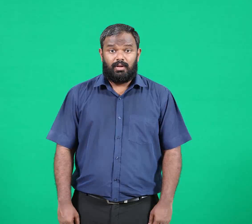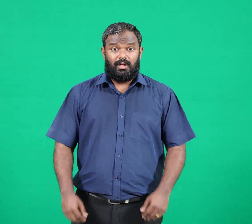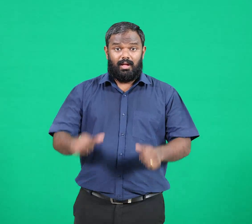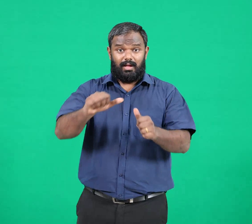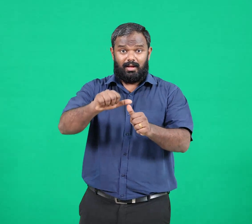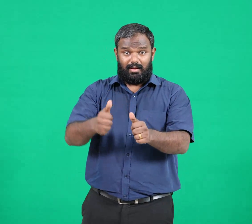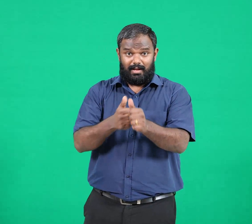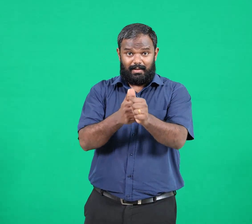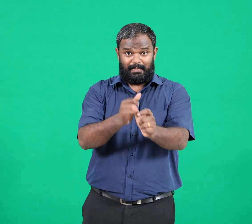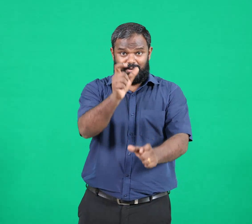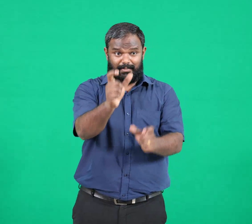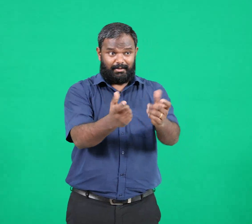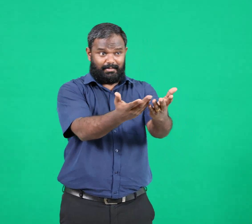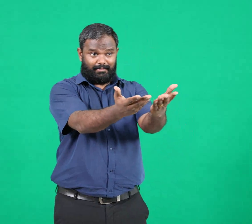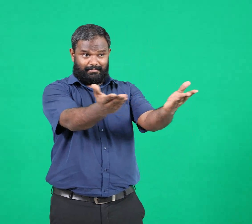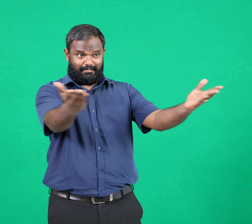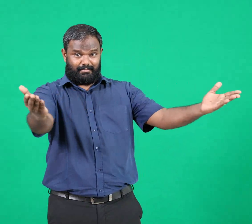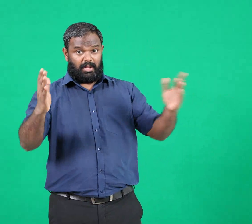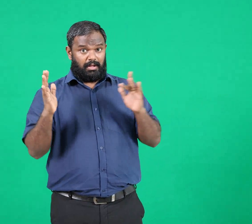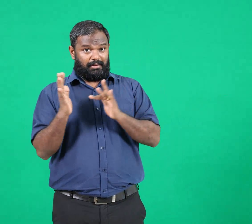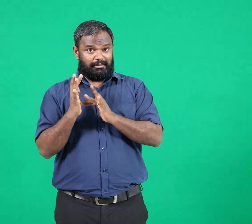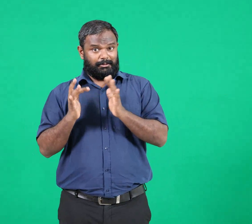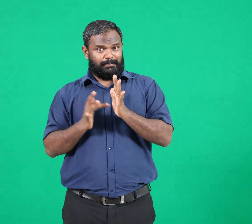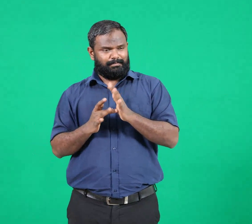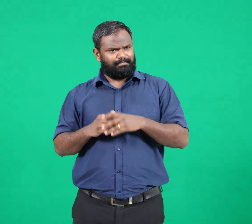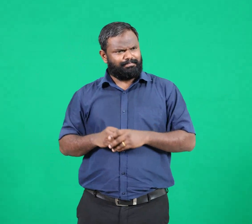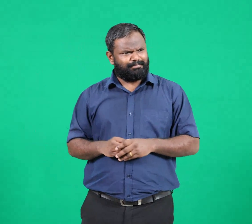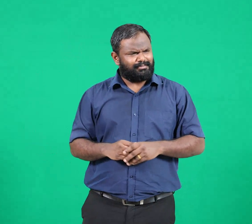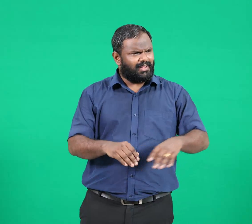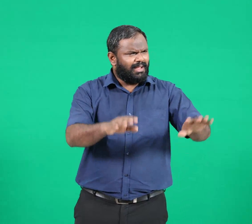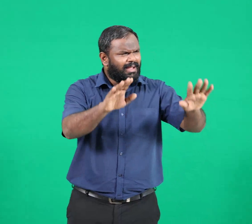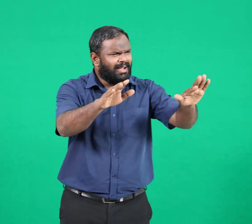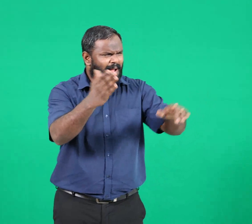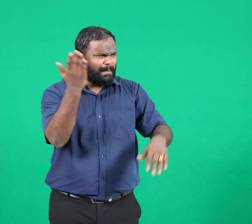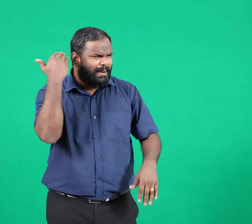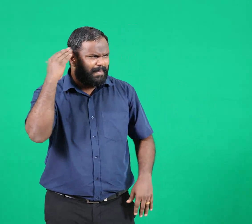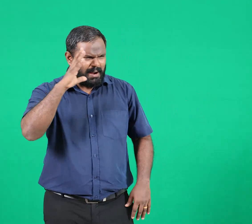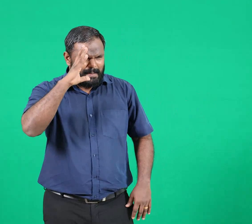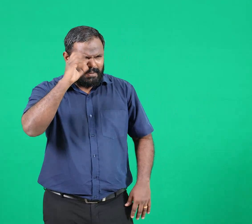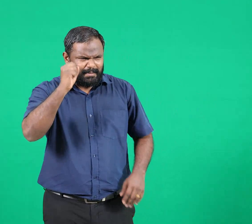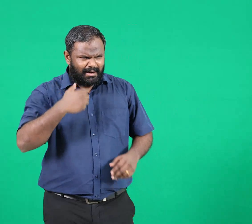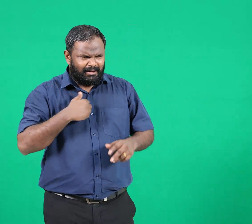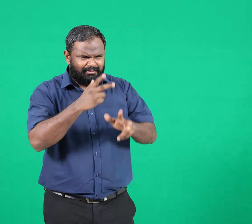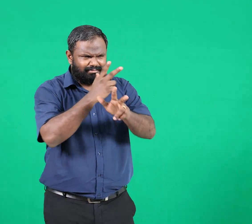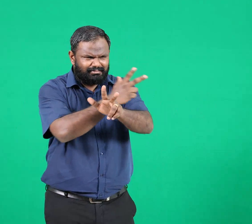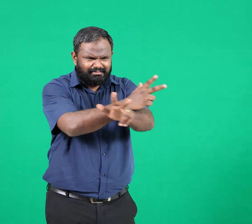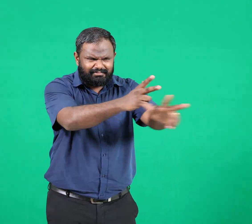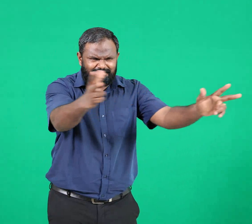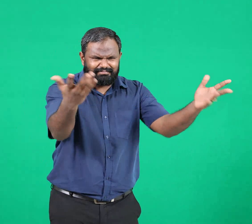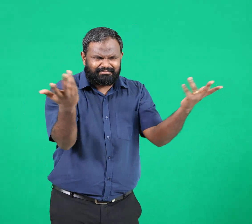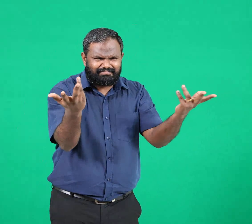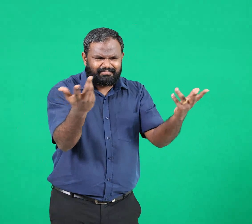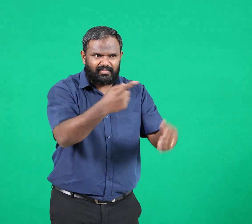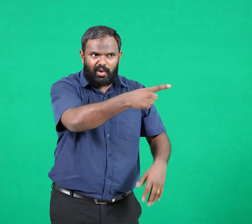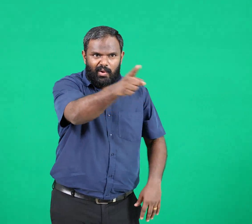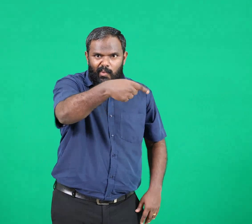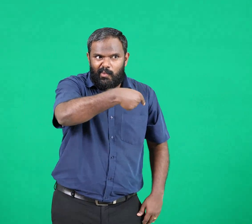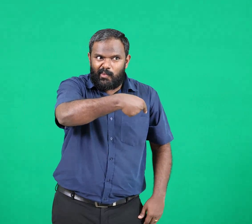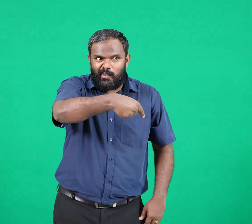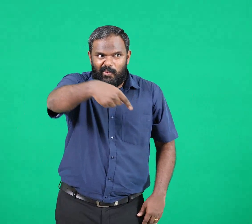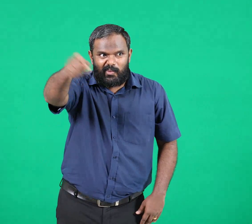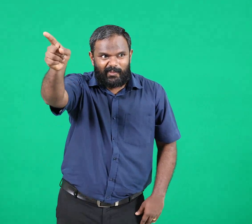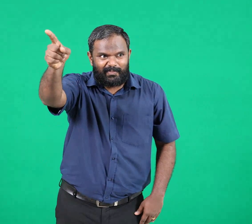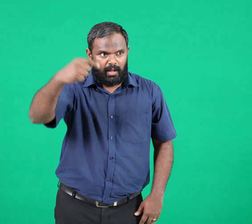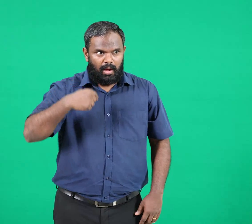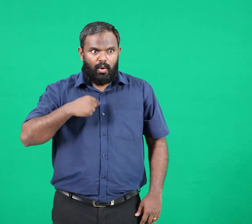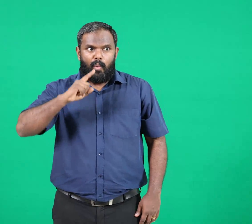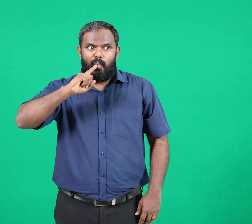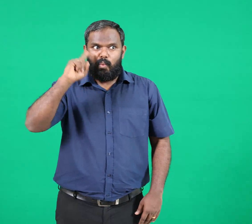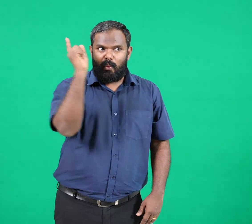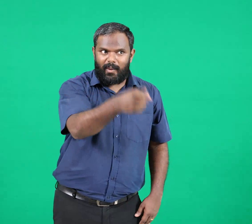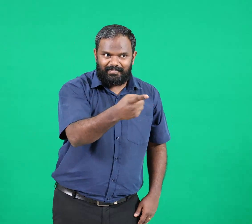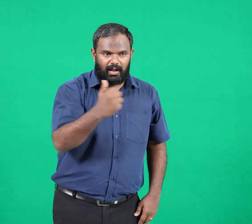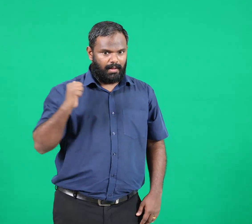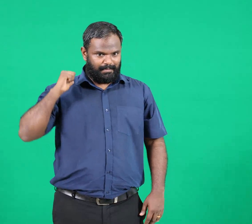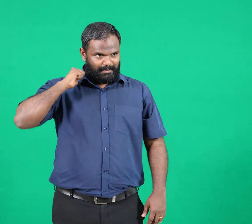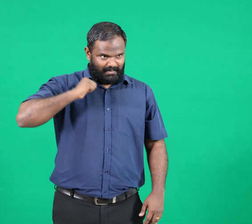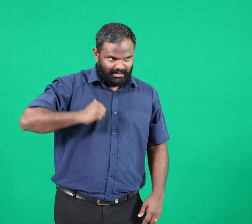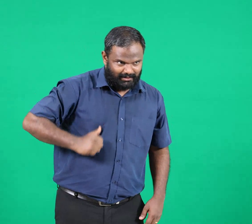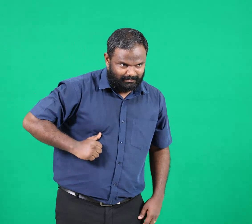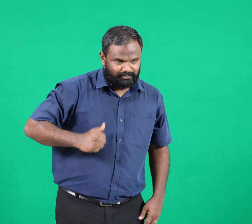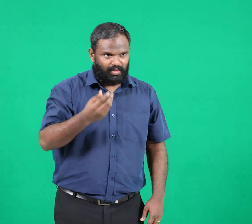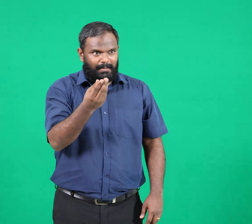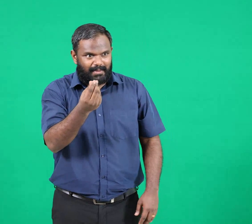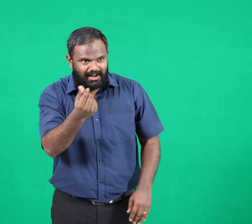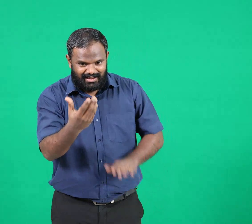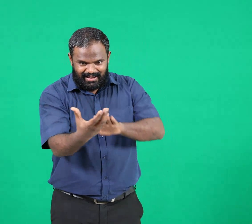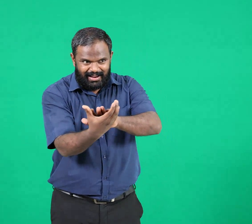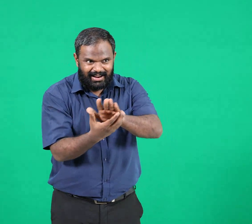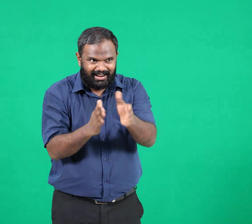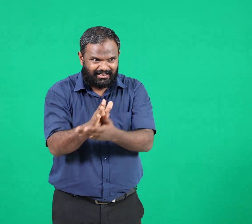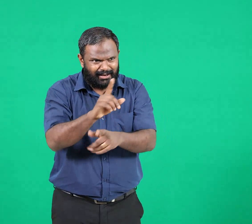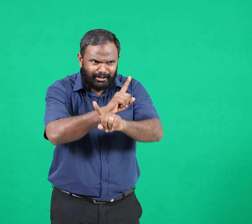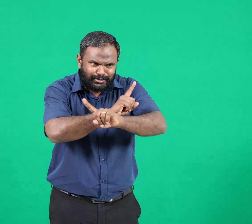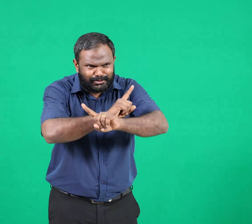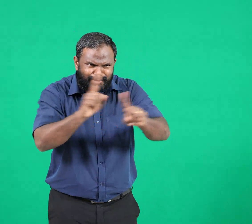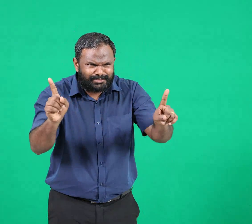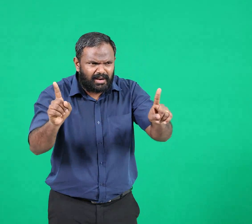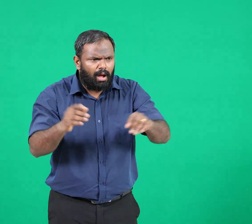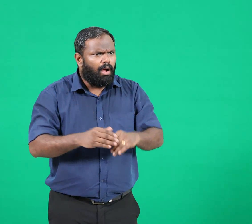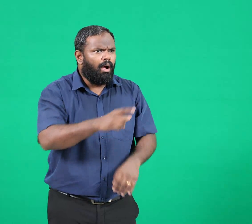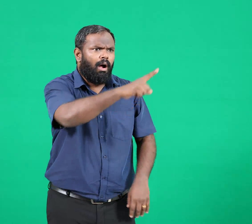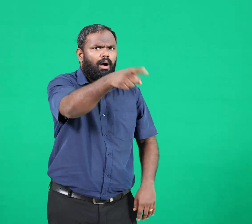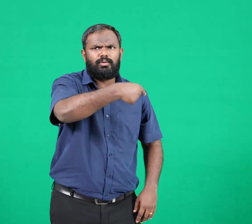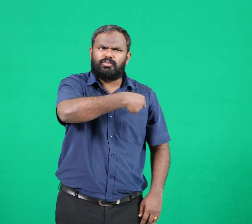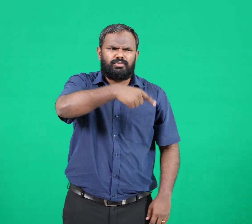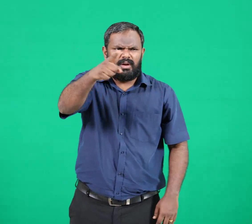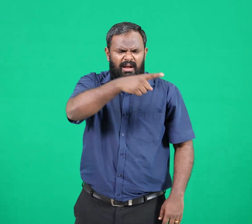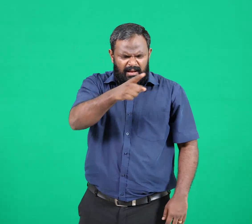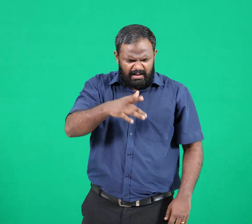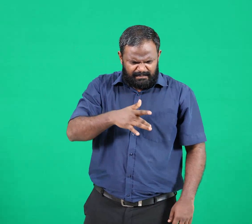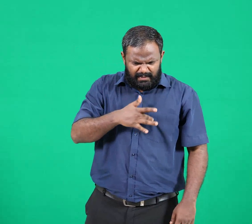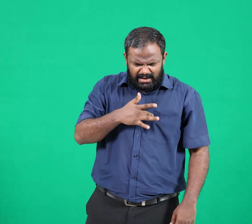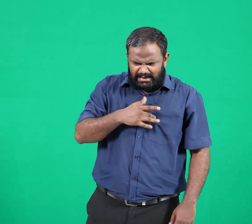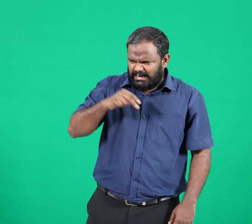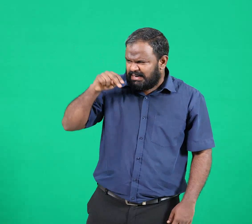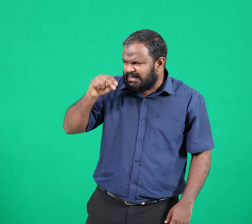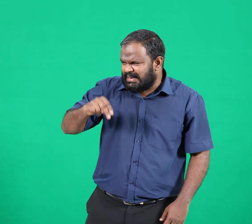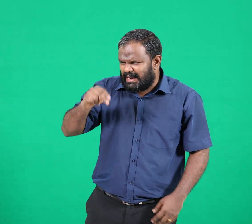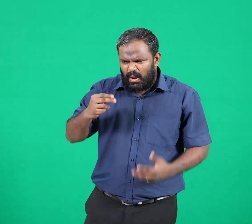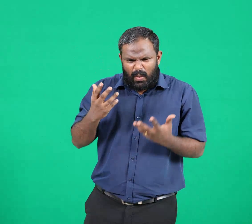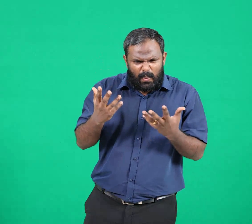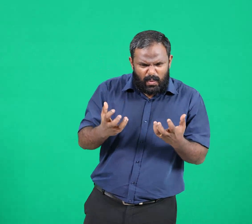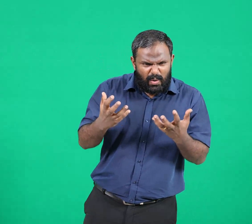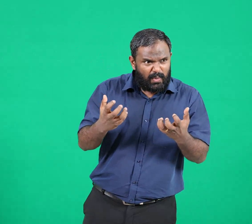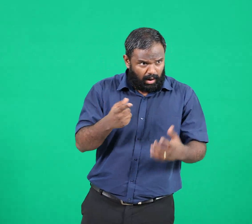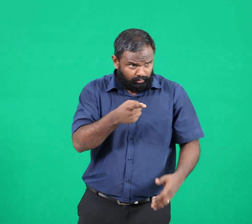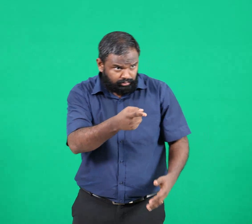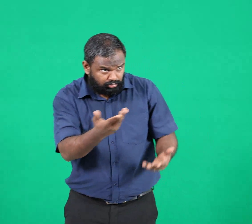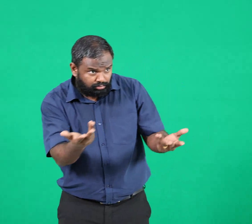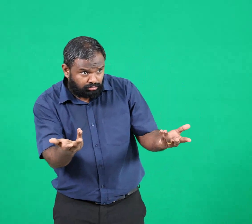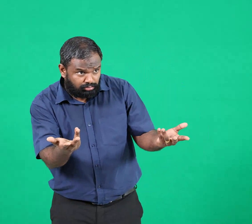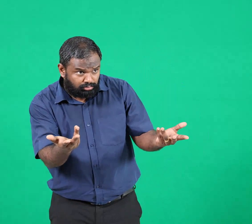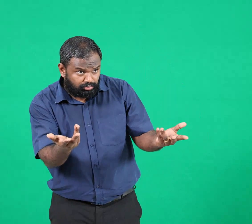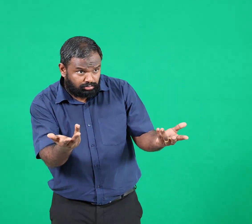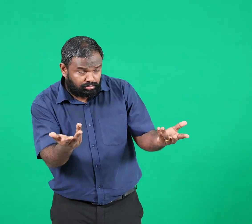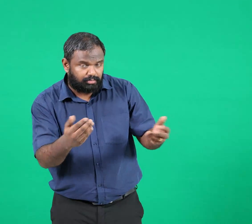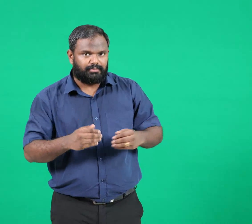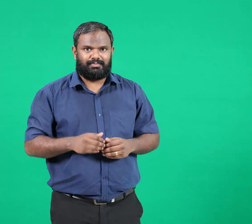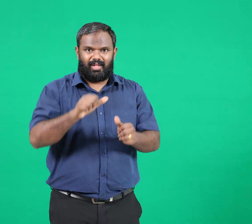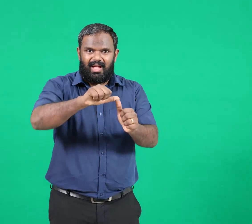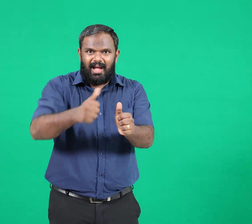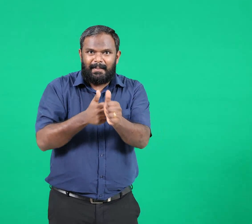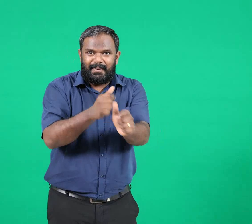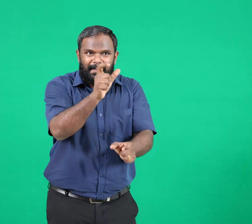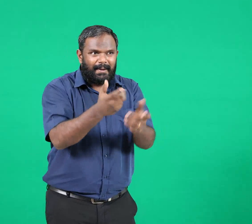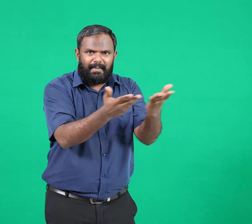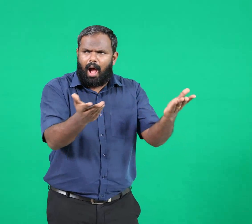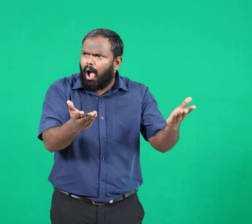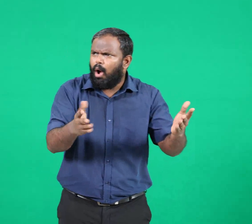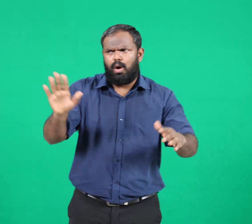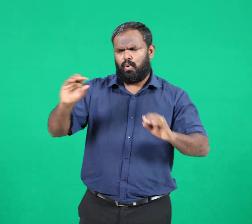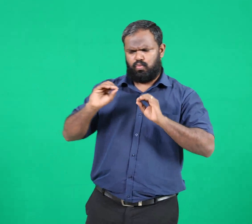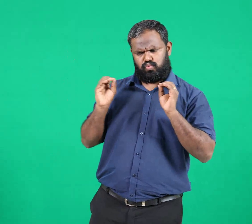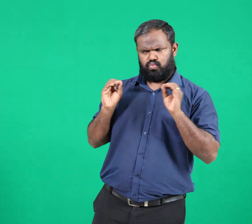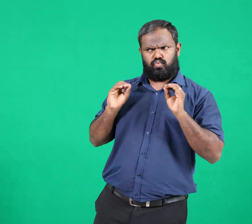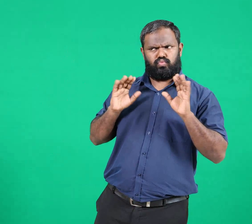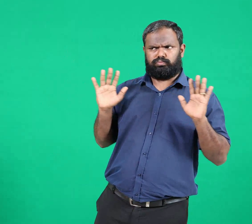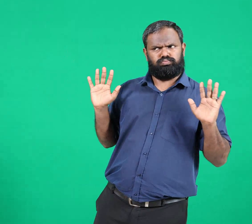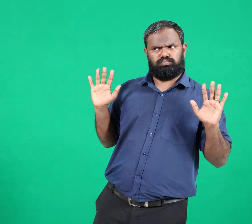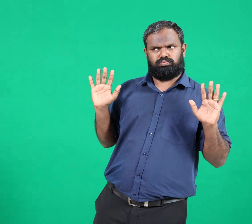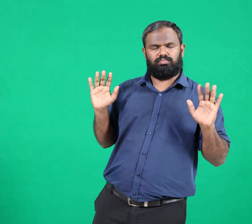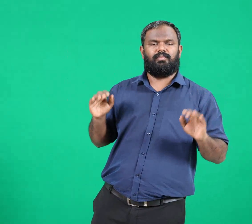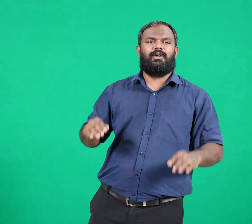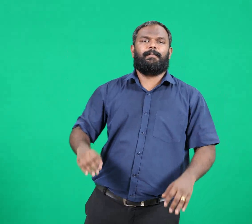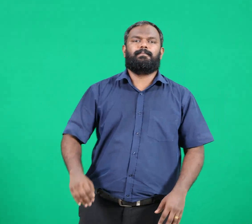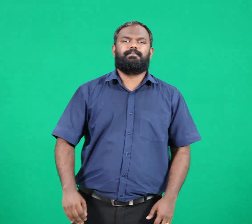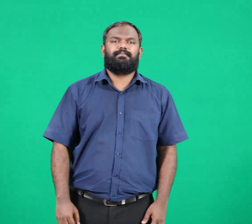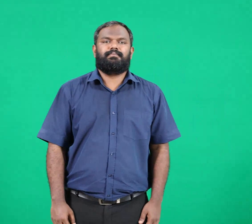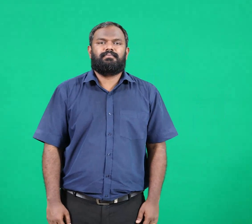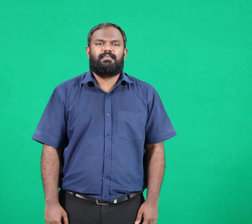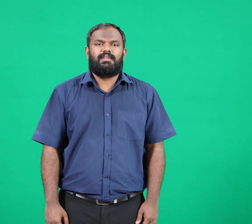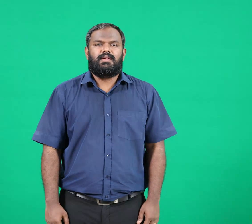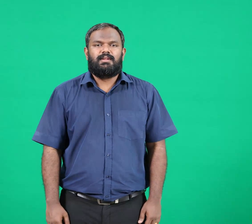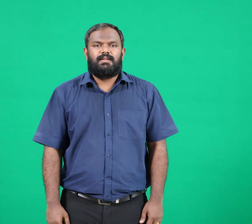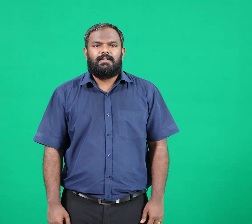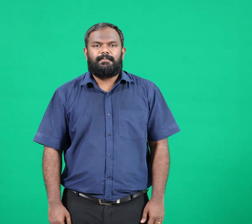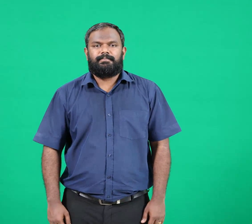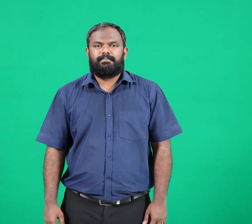Then Jesus asked them, "When I sent you out without purse or bag or sandals, did you lack anything?" "Nothing," they answered.